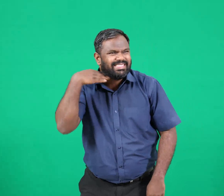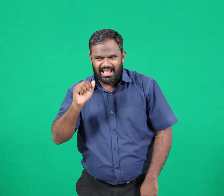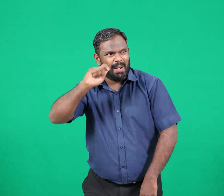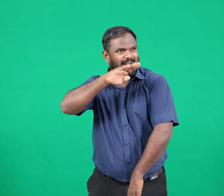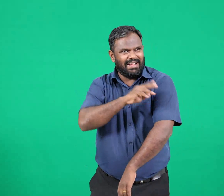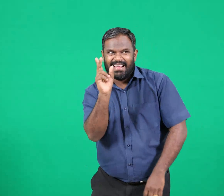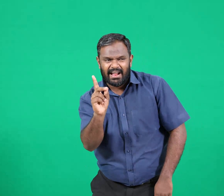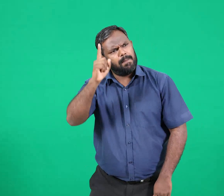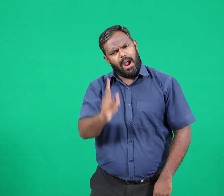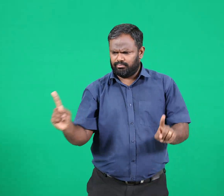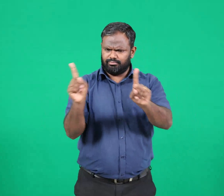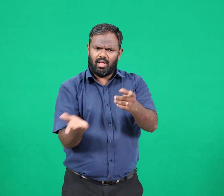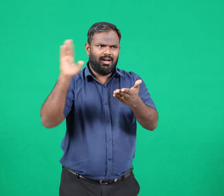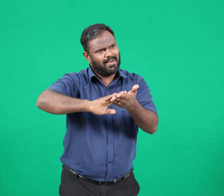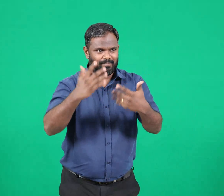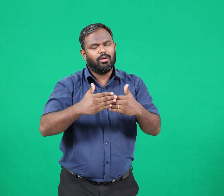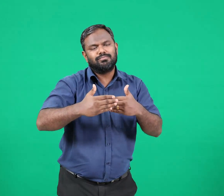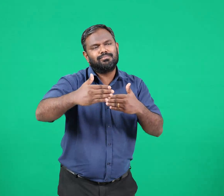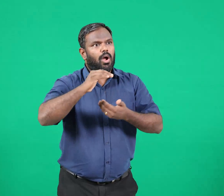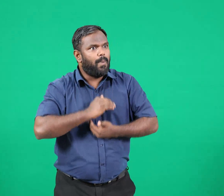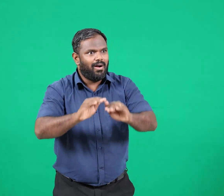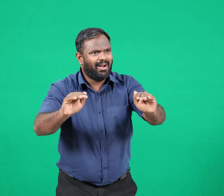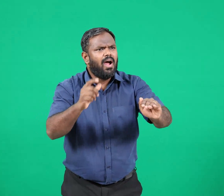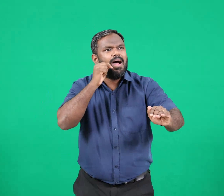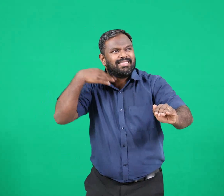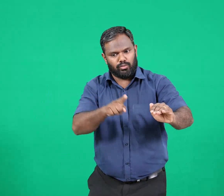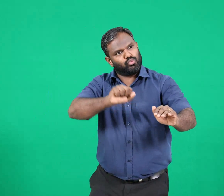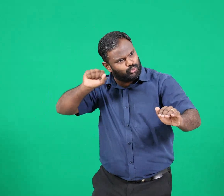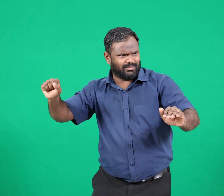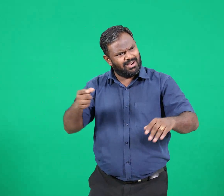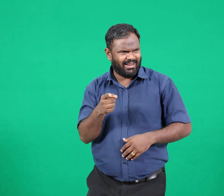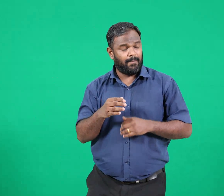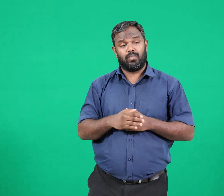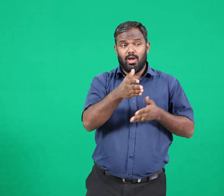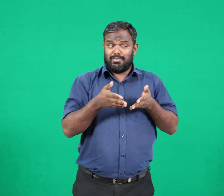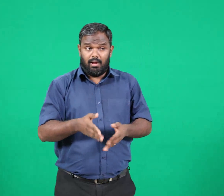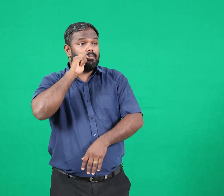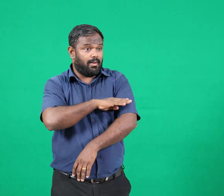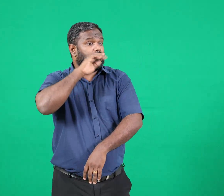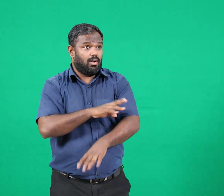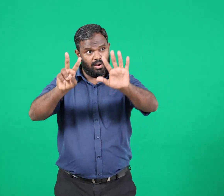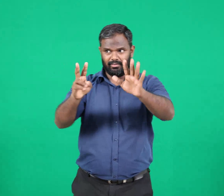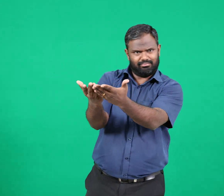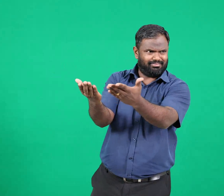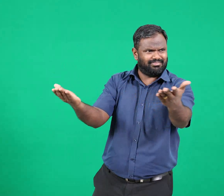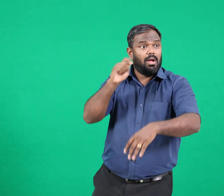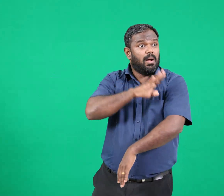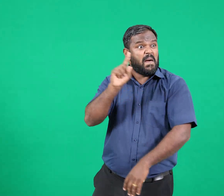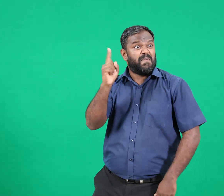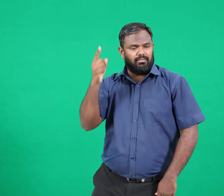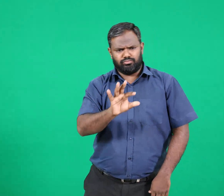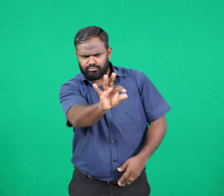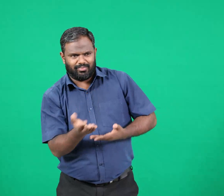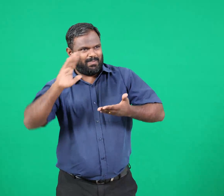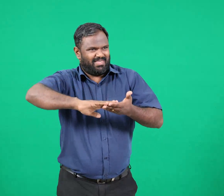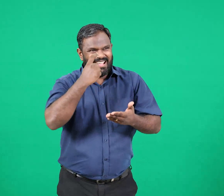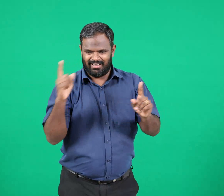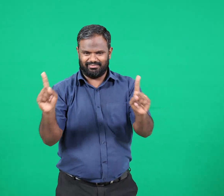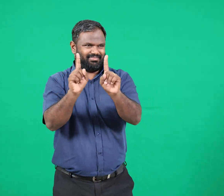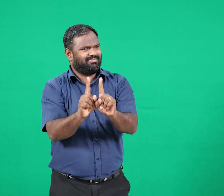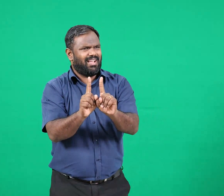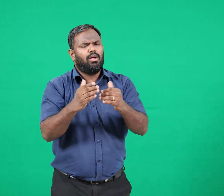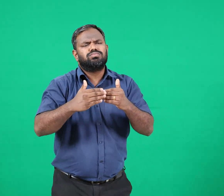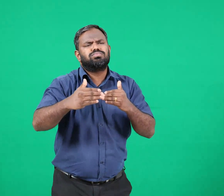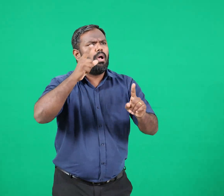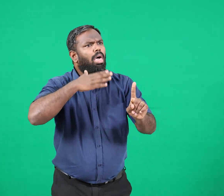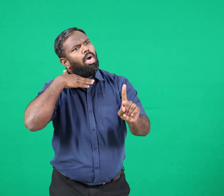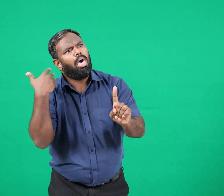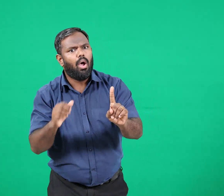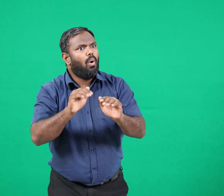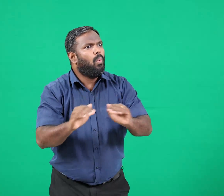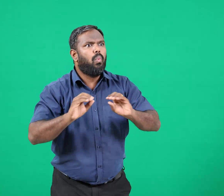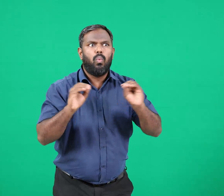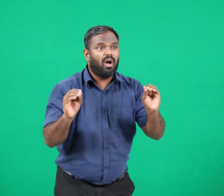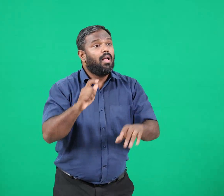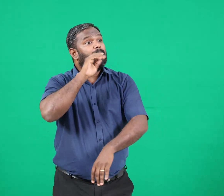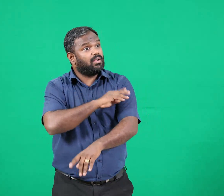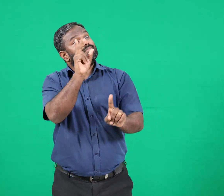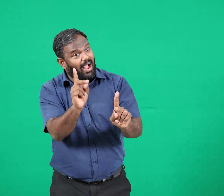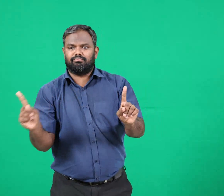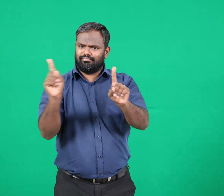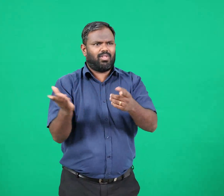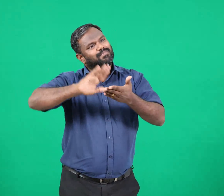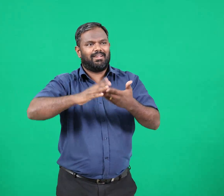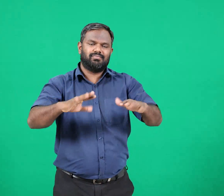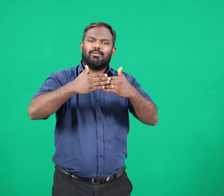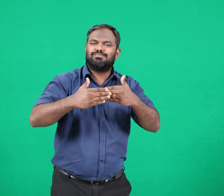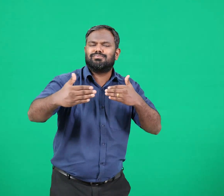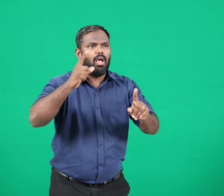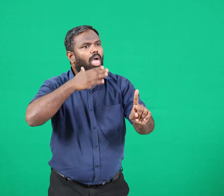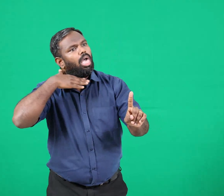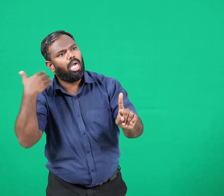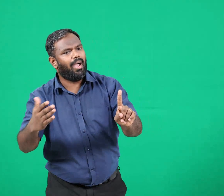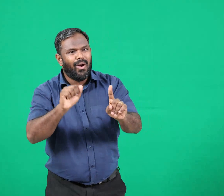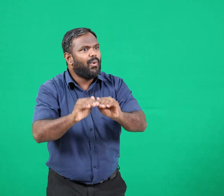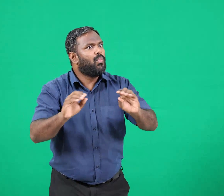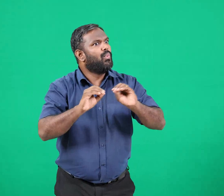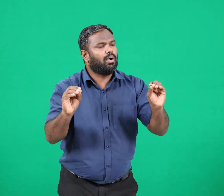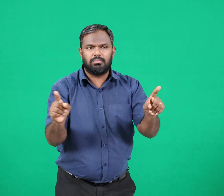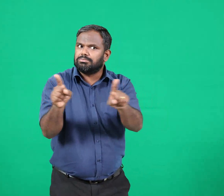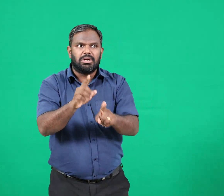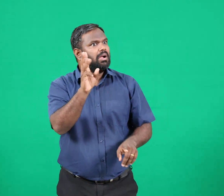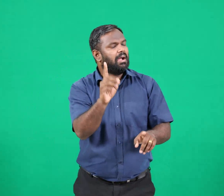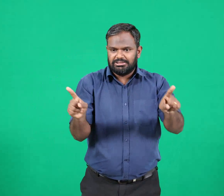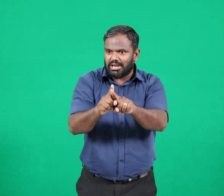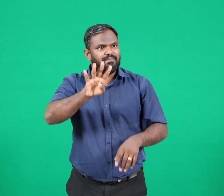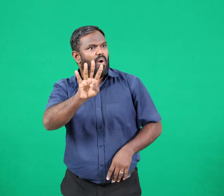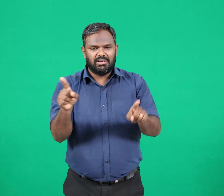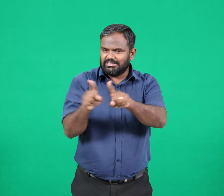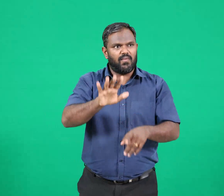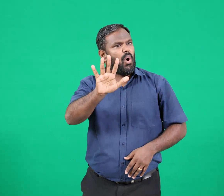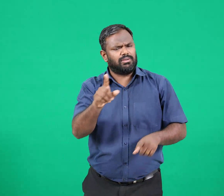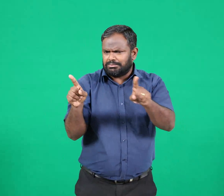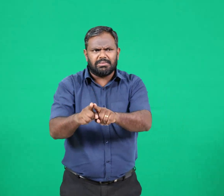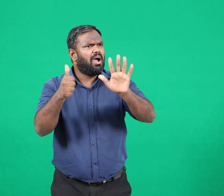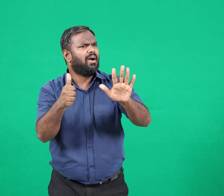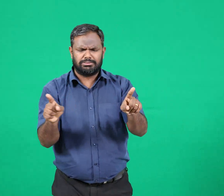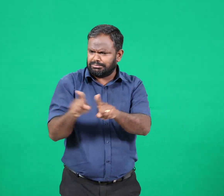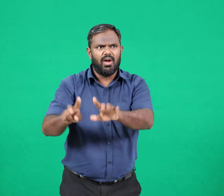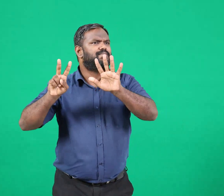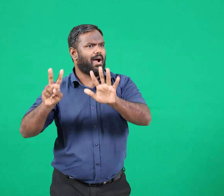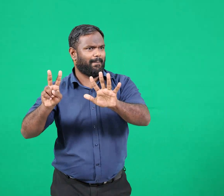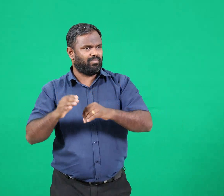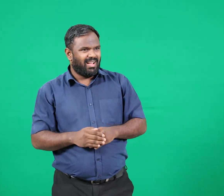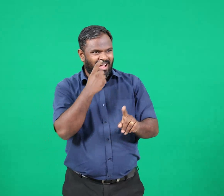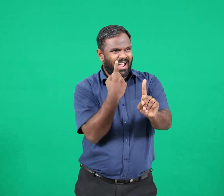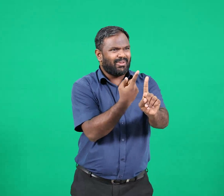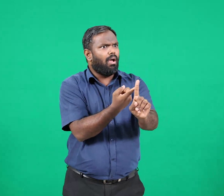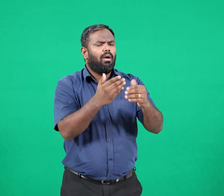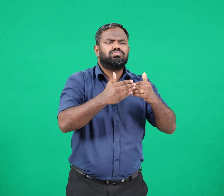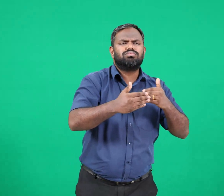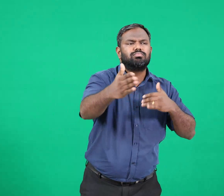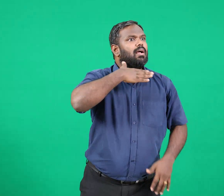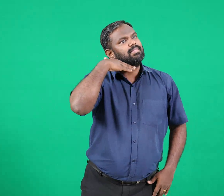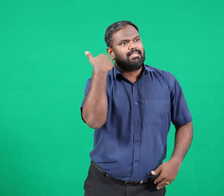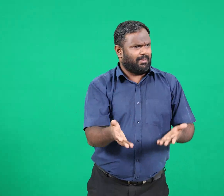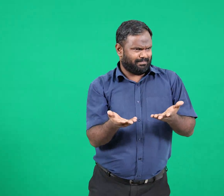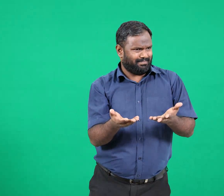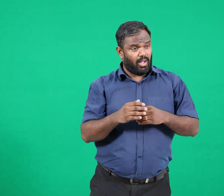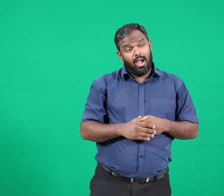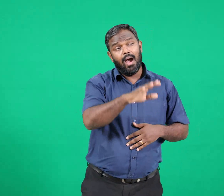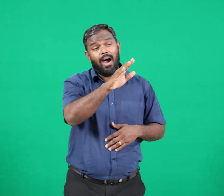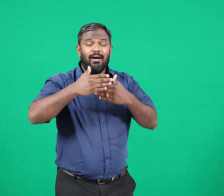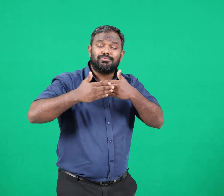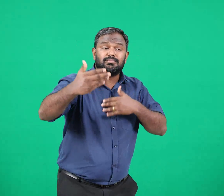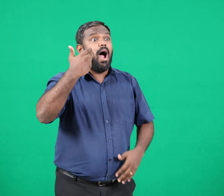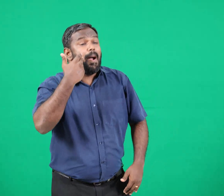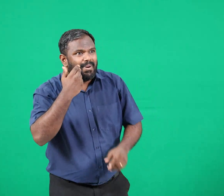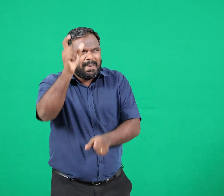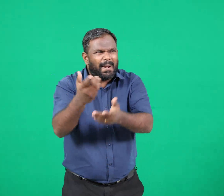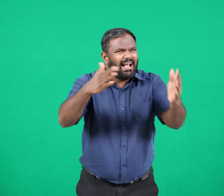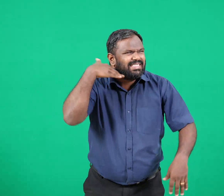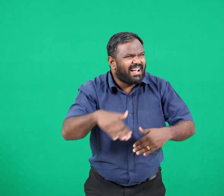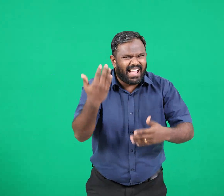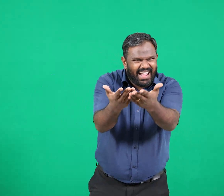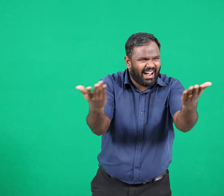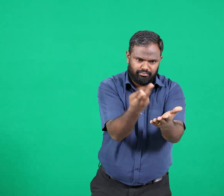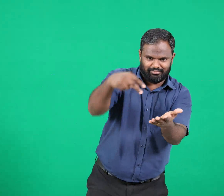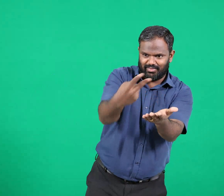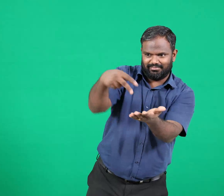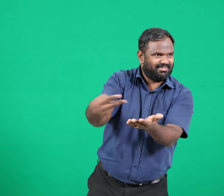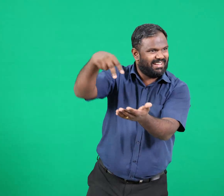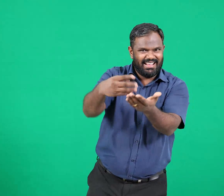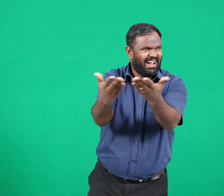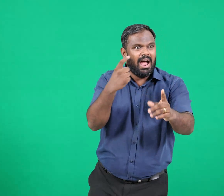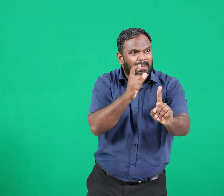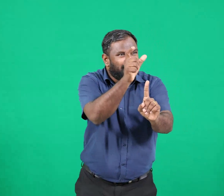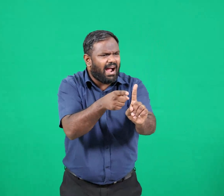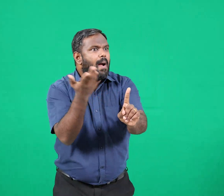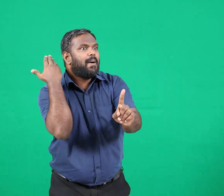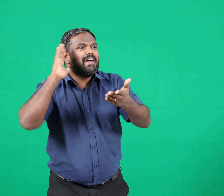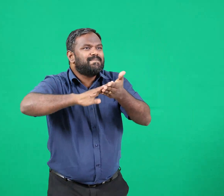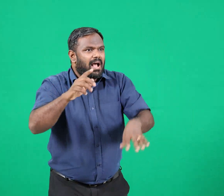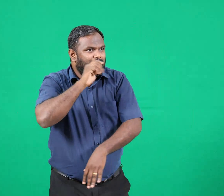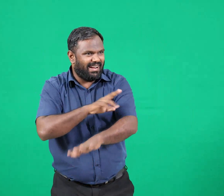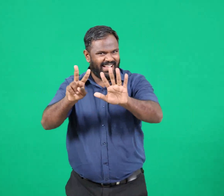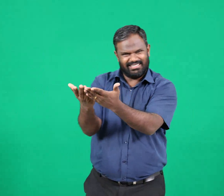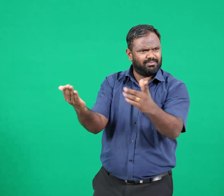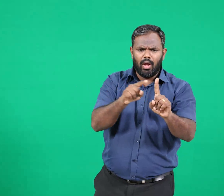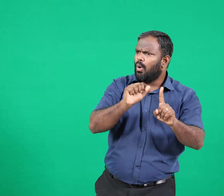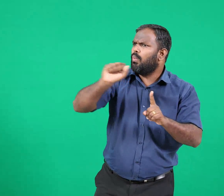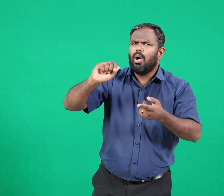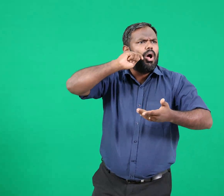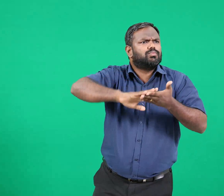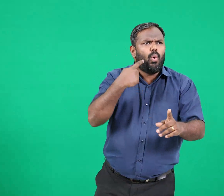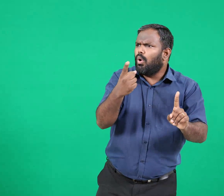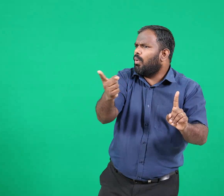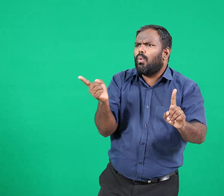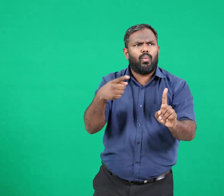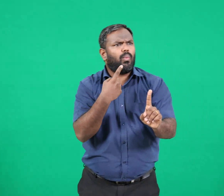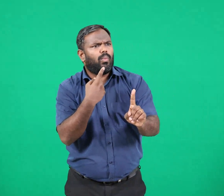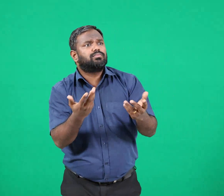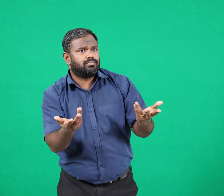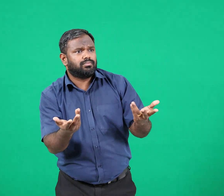Now there were seven brothers among us. The first one married and died without having children. So he left his wife to his brother. The same thing happened to the second and third brothers, down to the seventh. And last of all, the woman died.